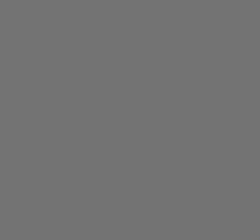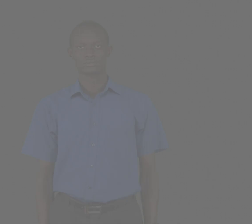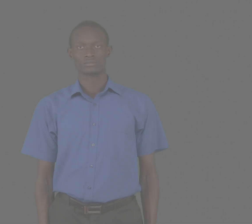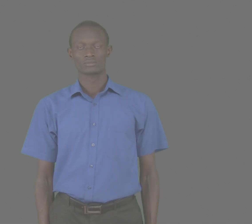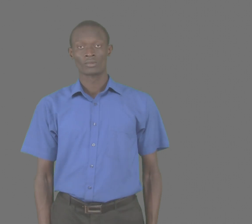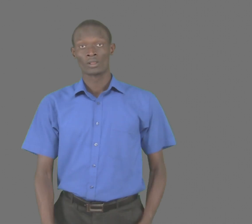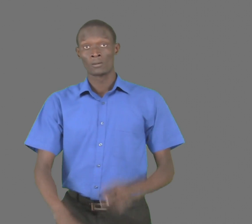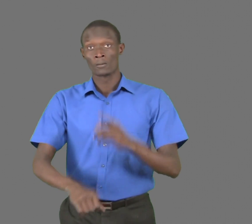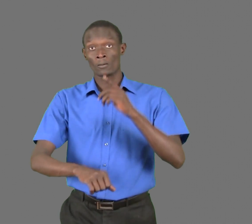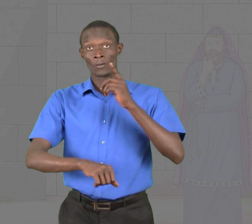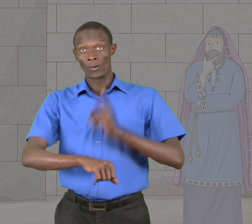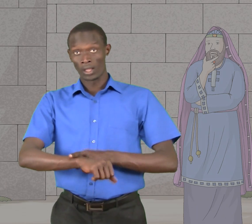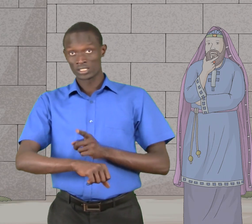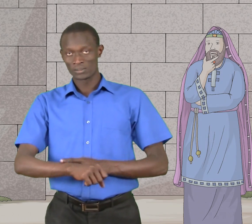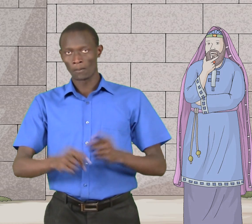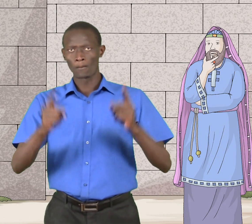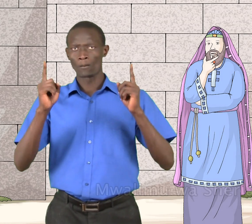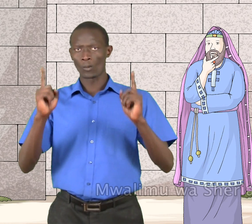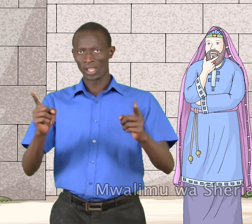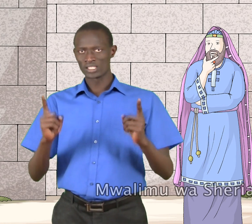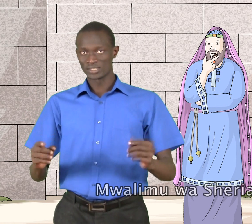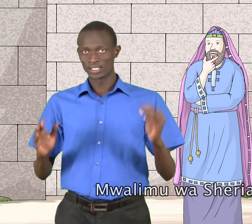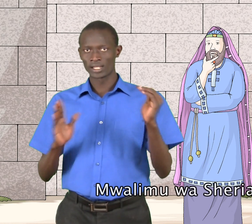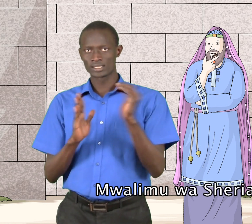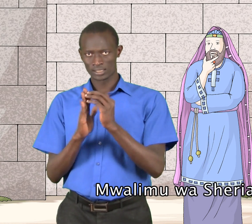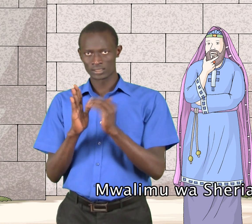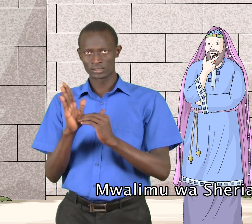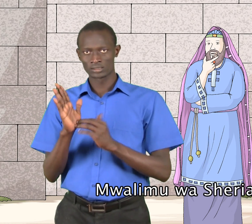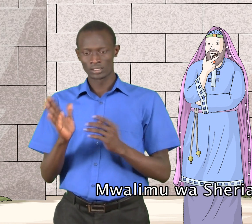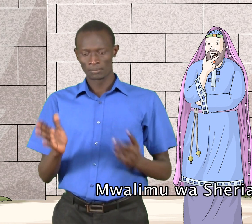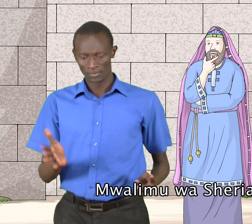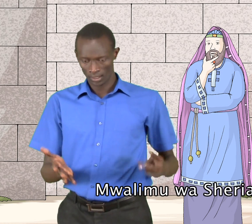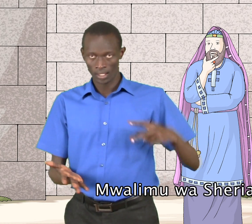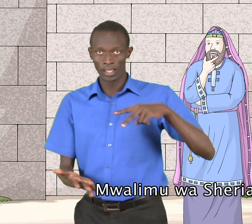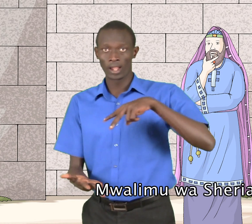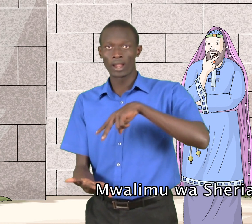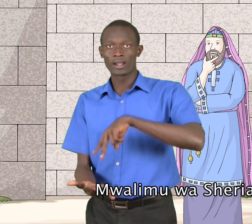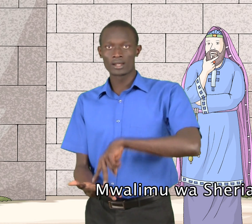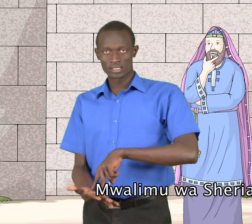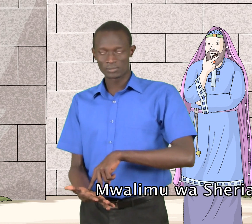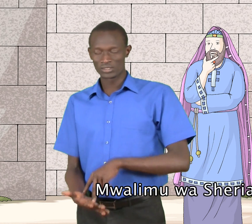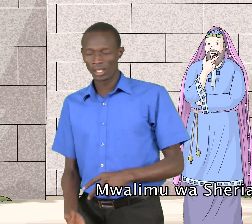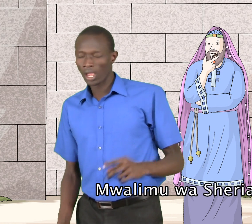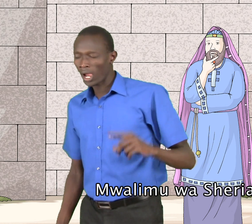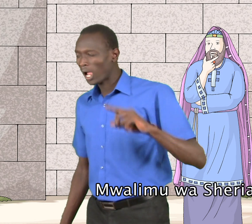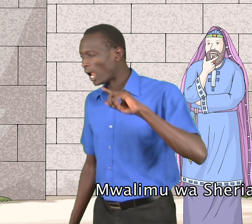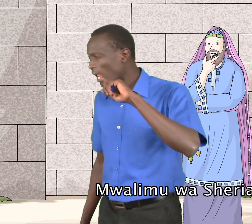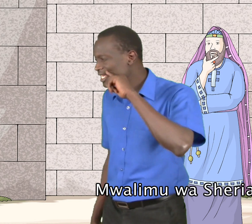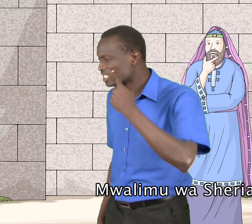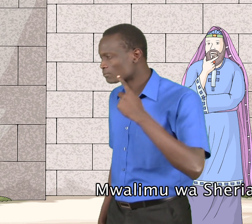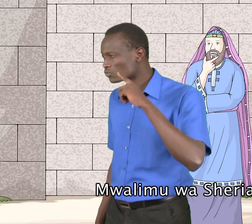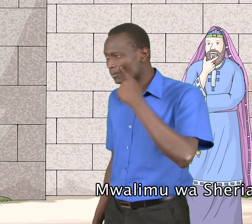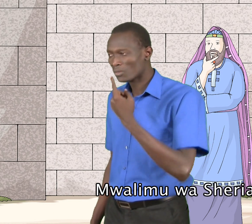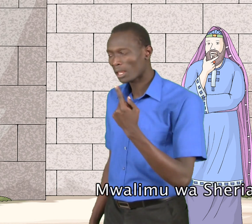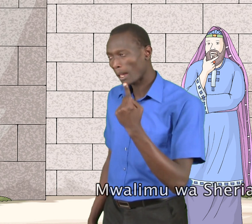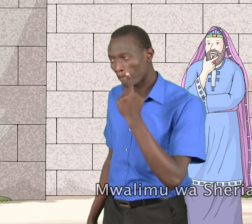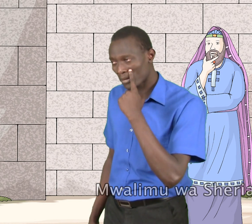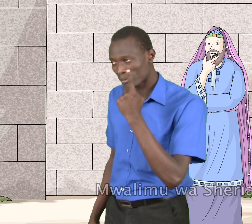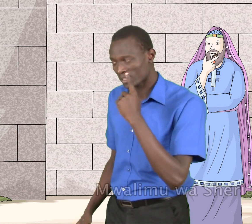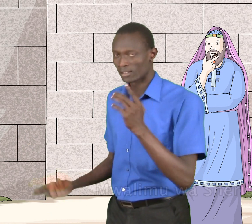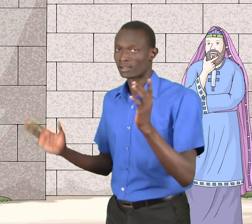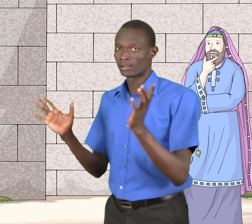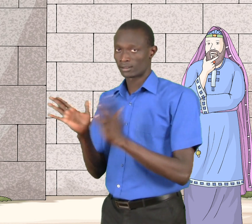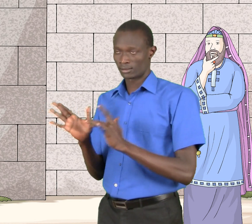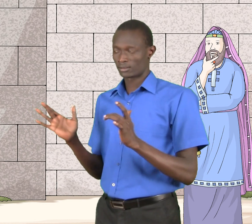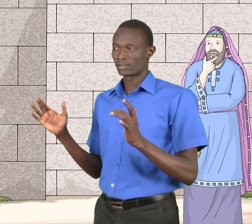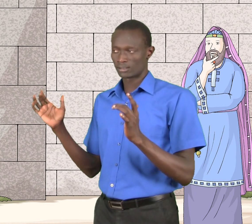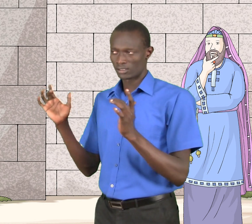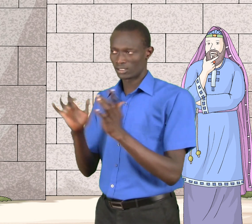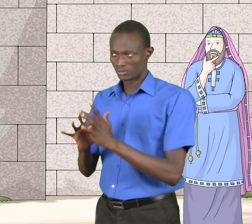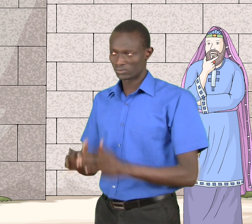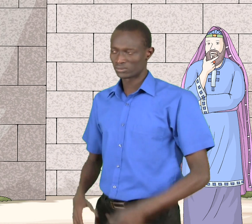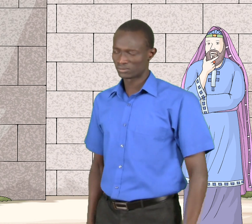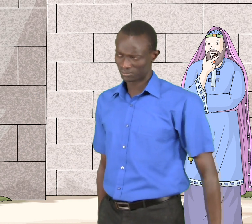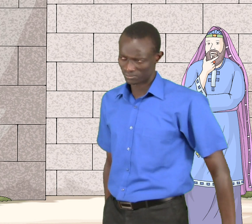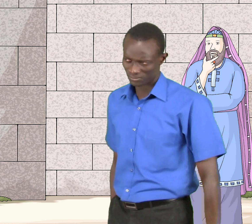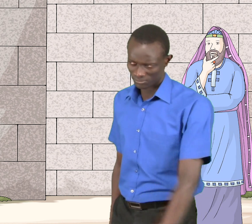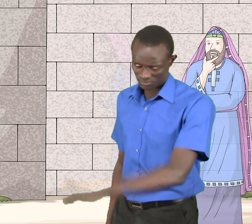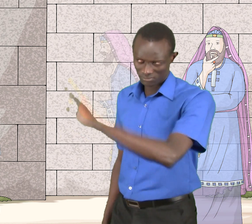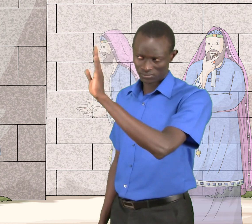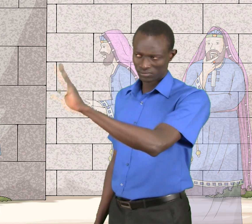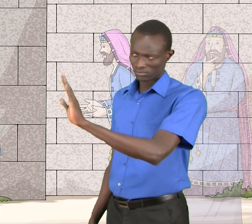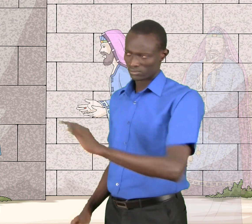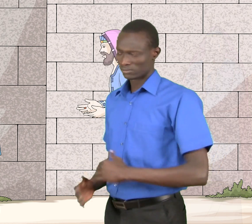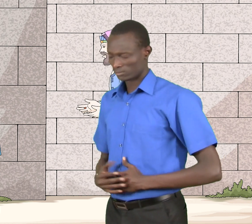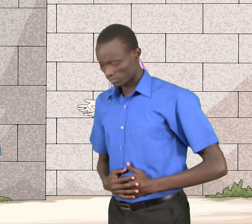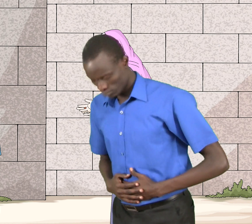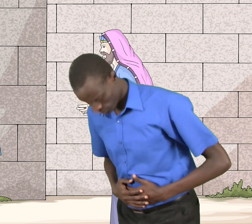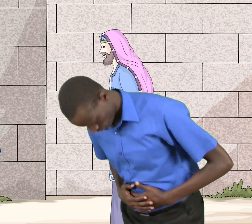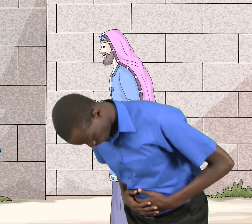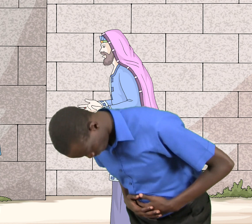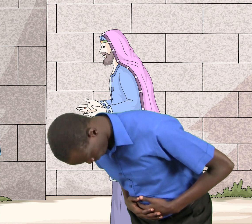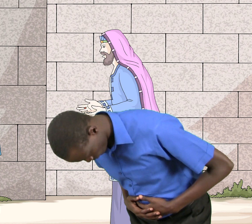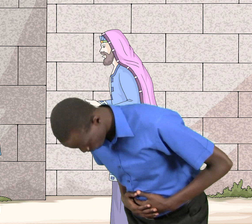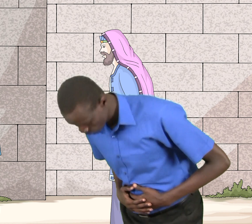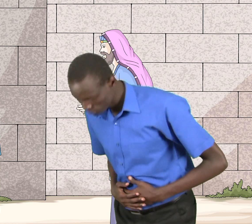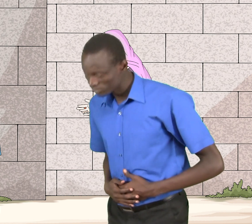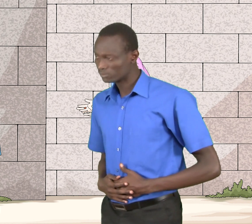One day an expert in the law stood up to test Him.